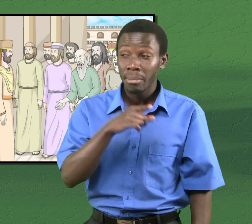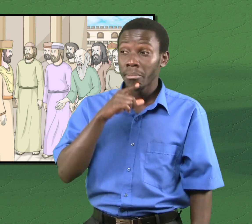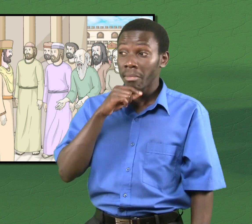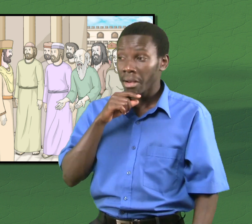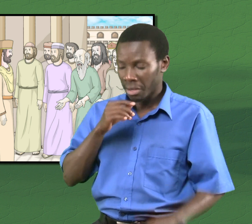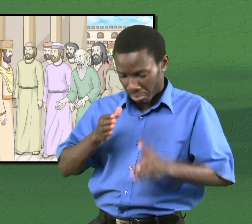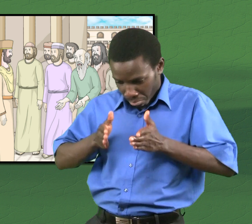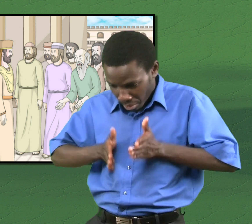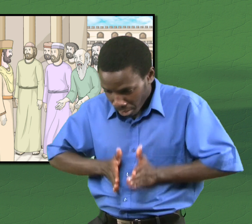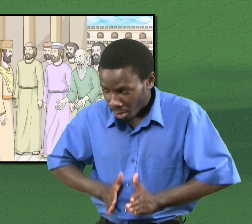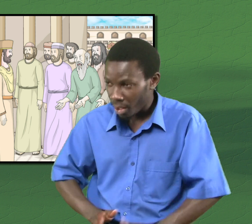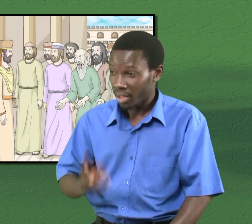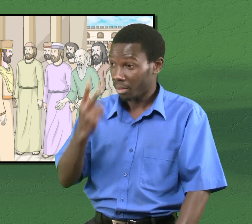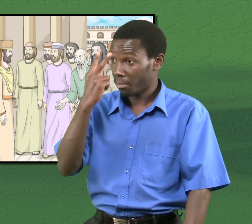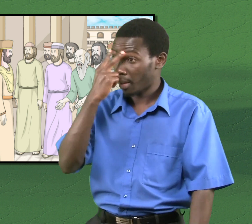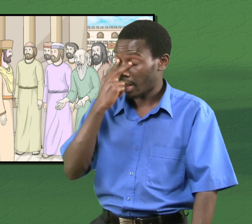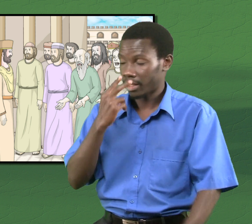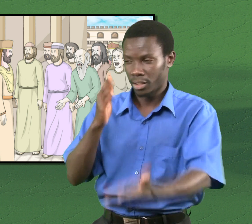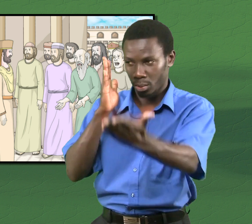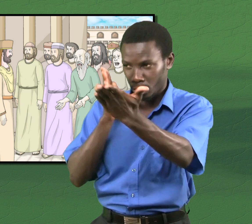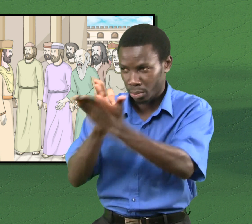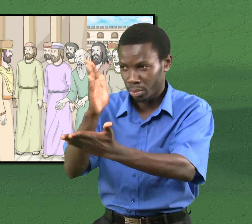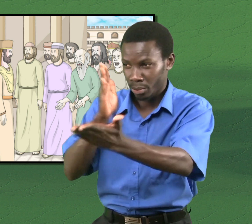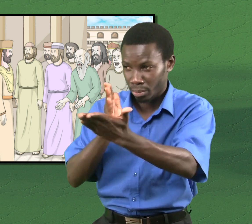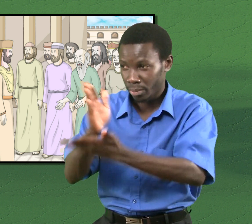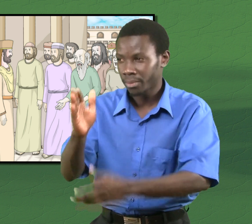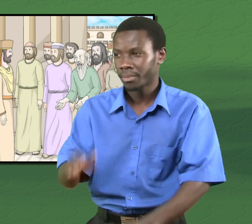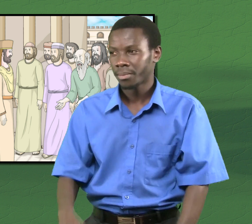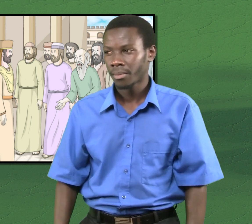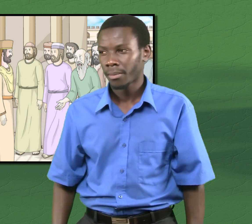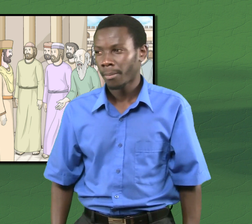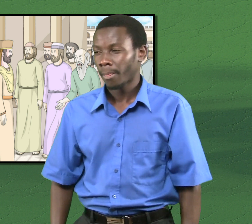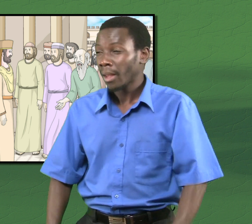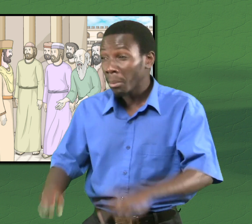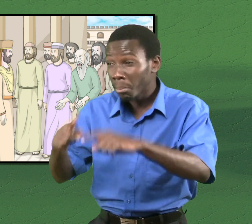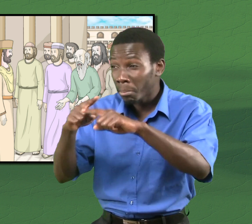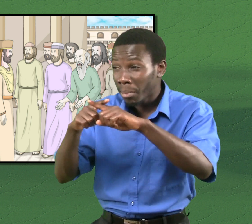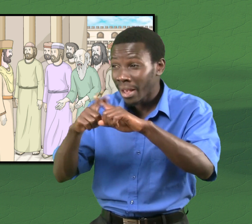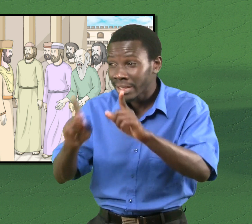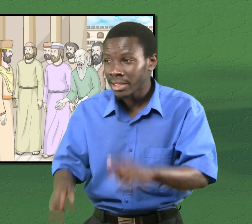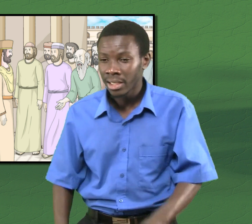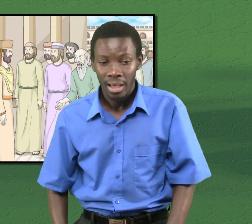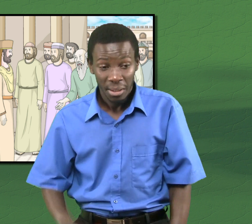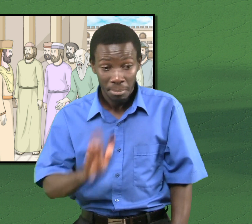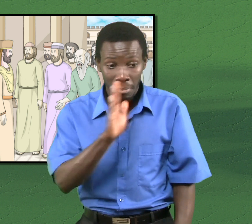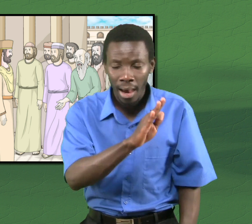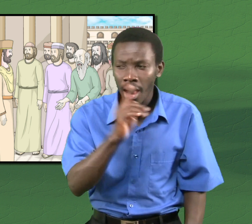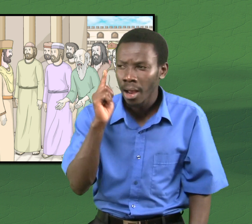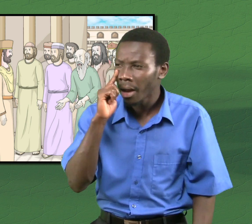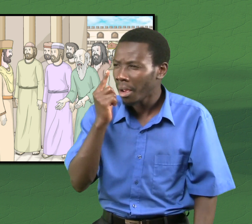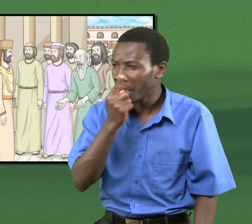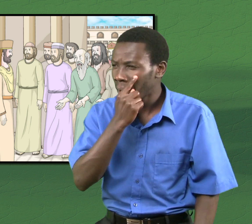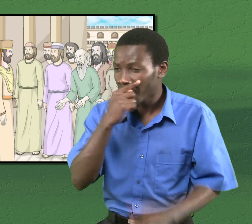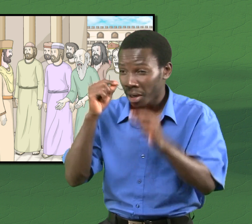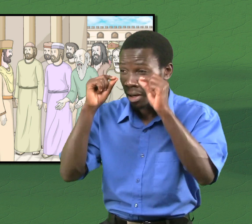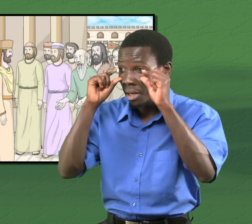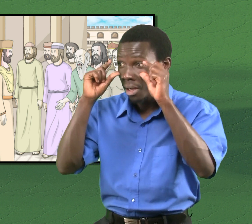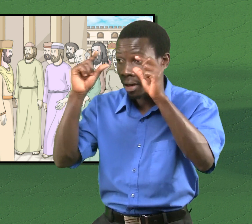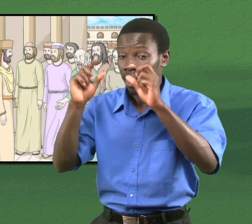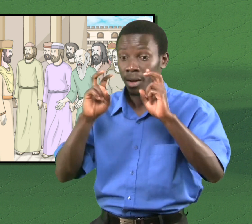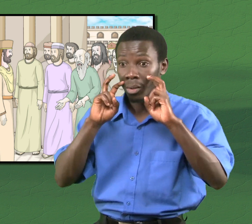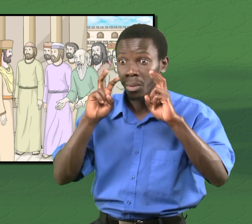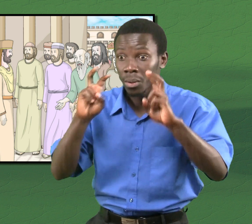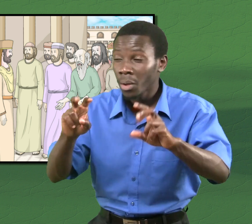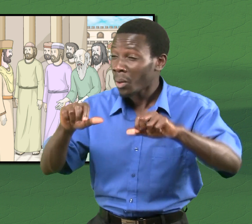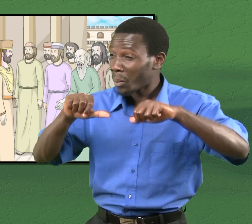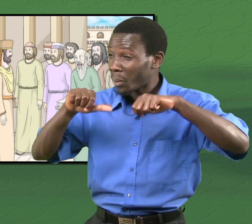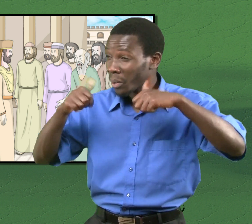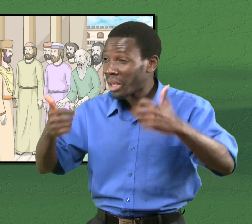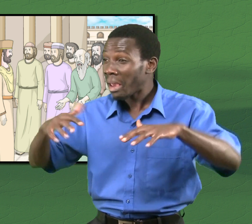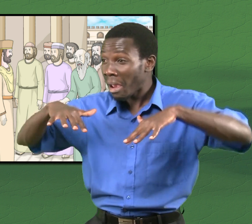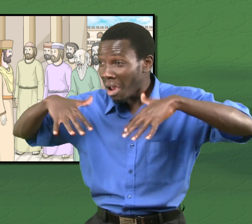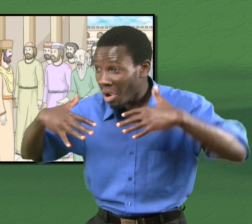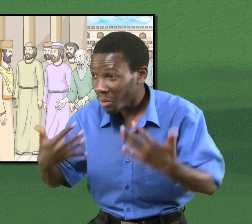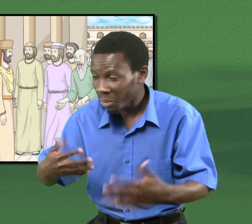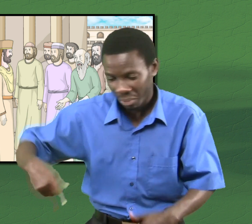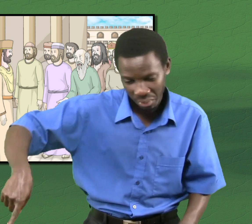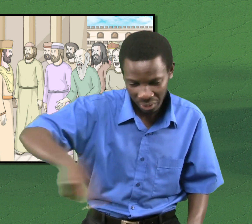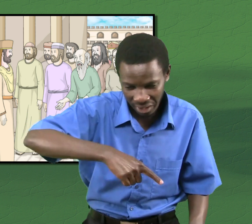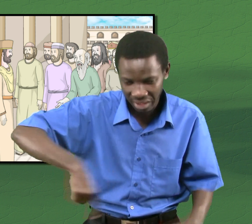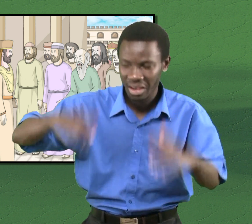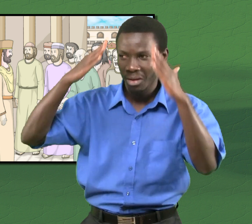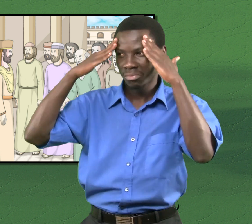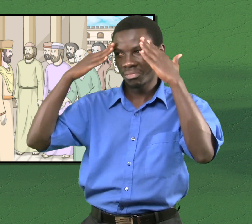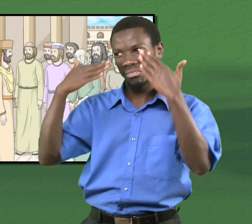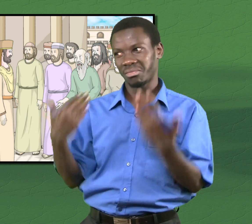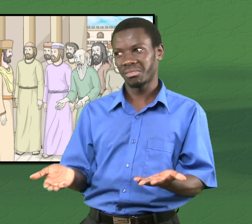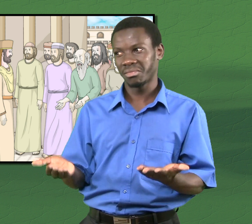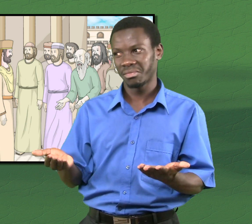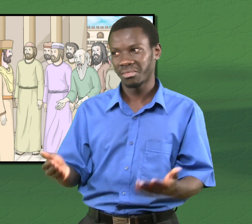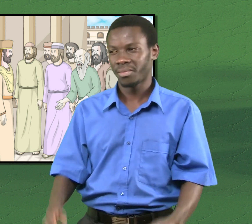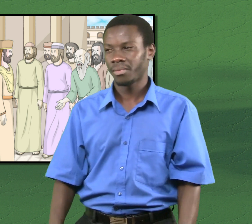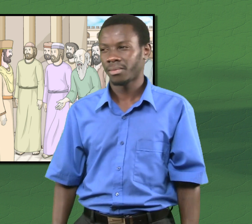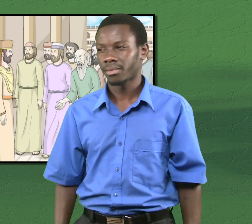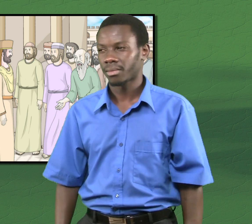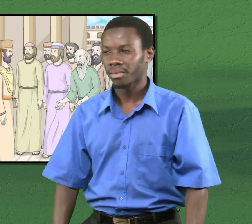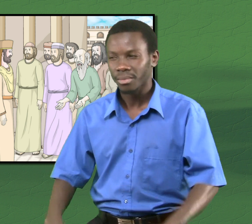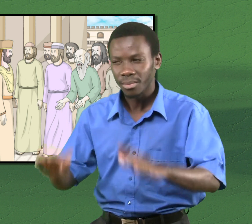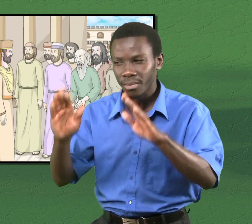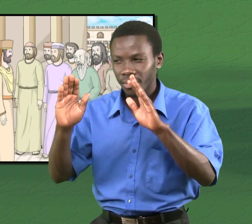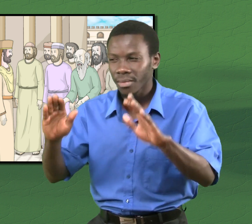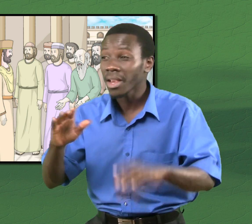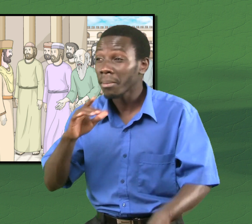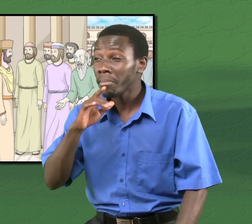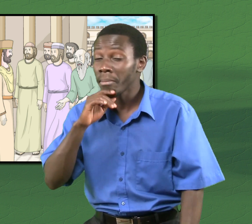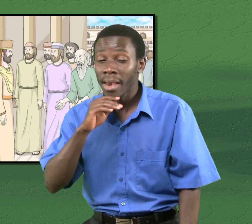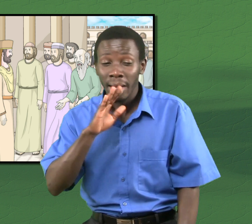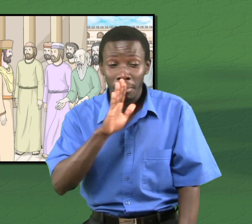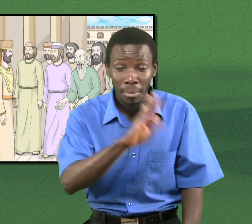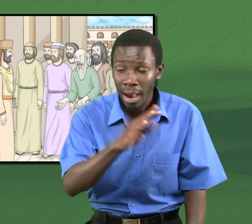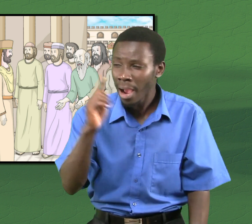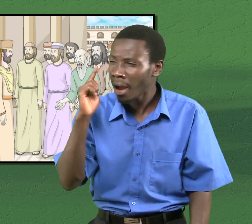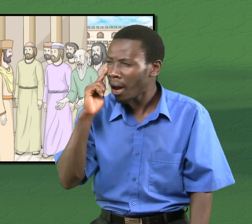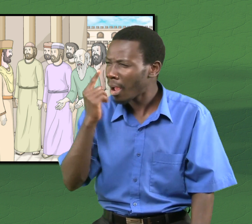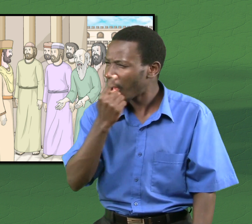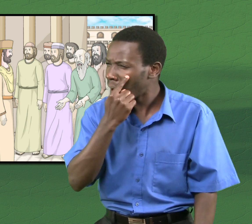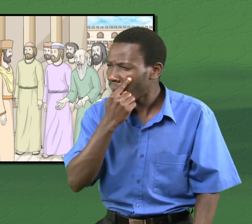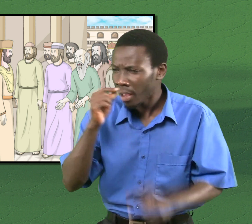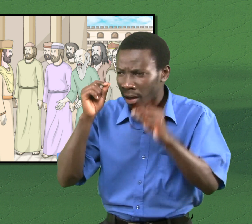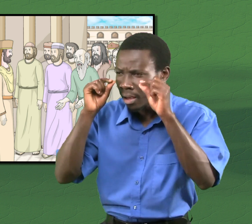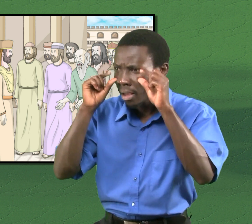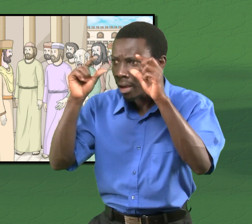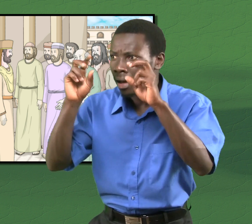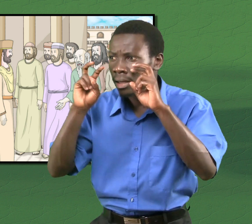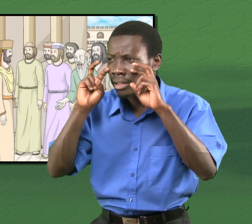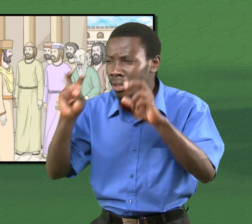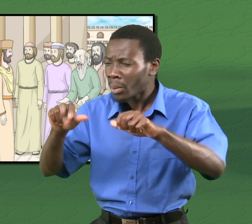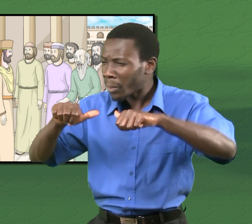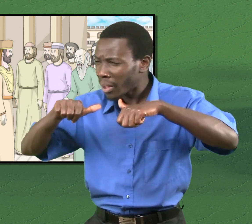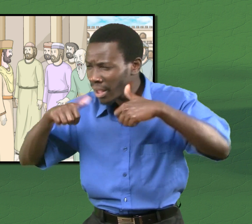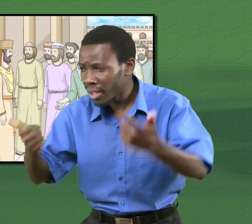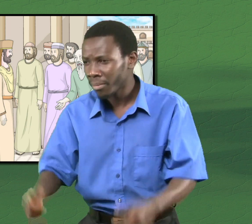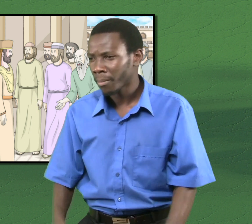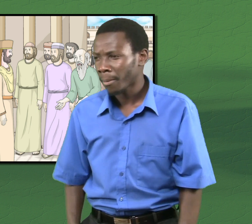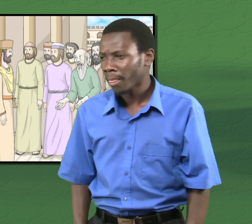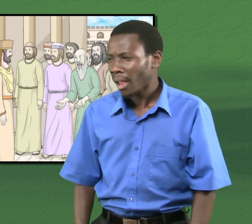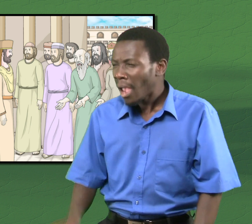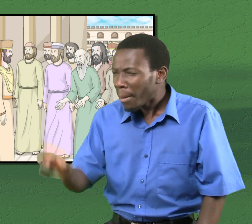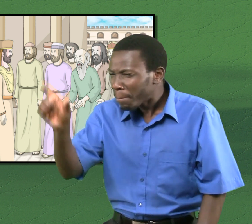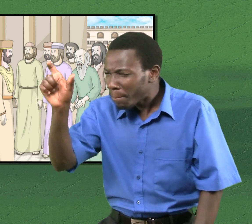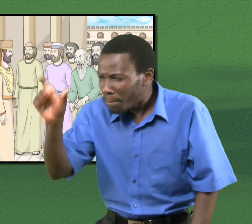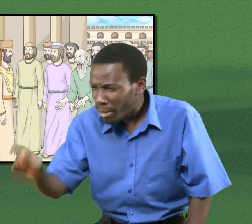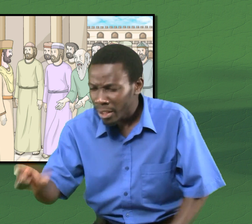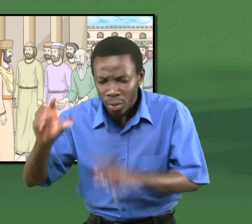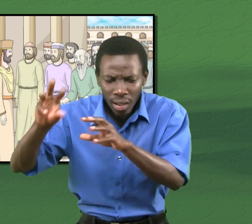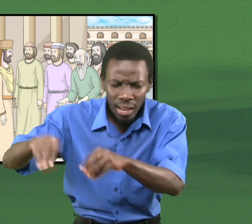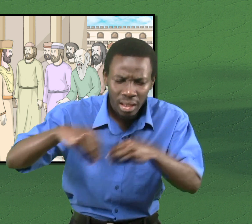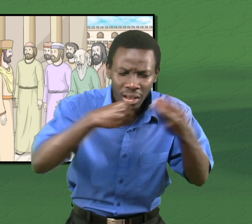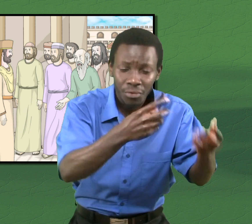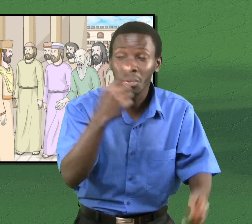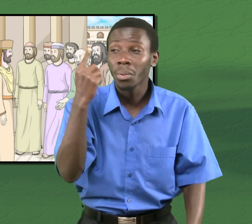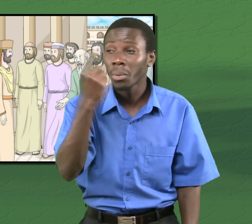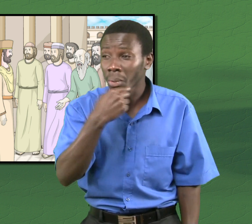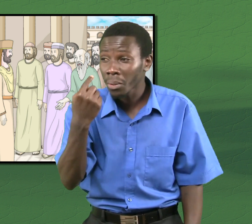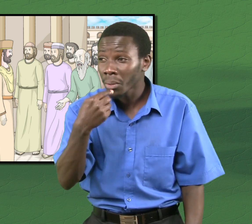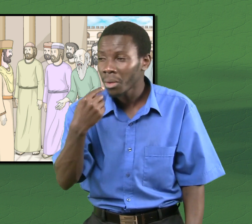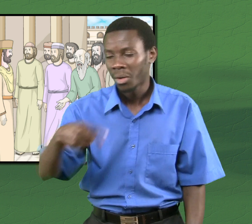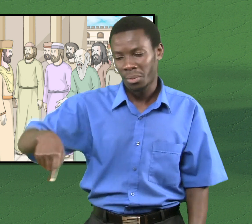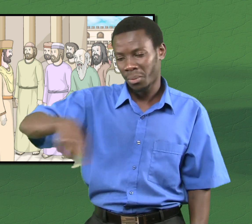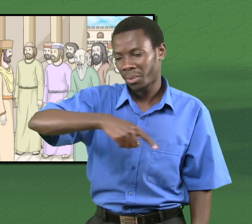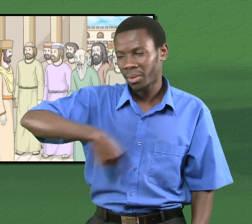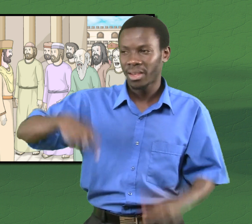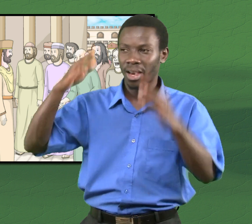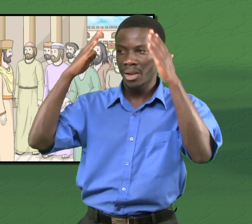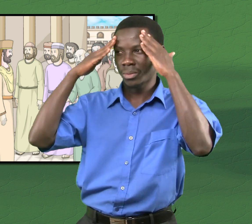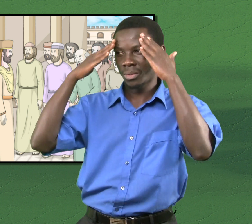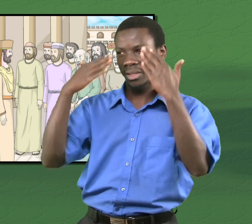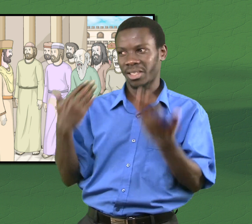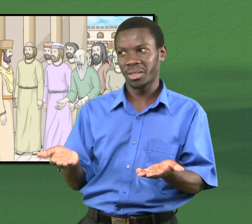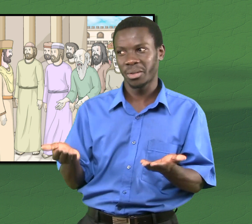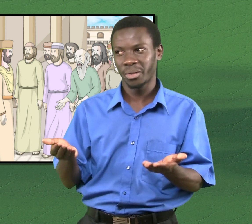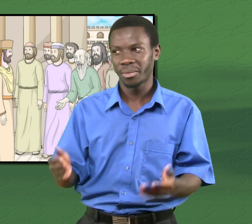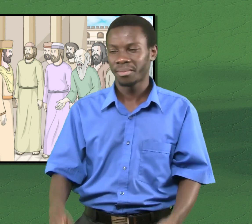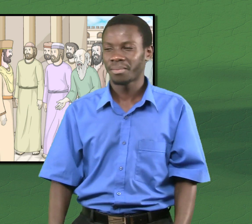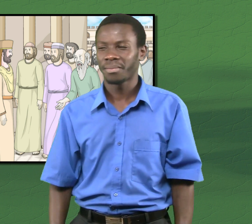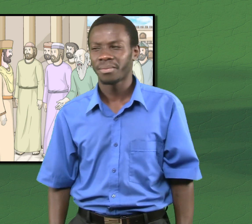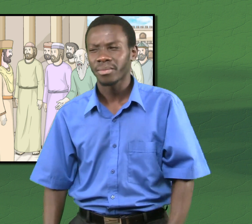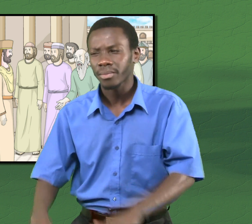His parents answered, “We know he is our son, and we know he was born blind.